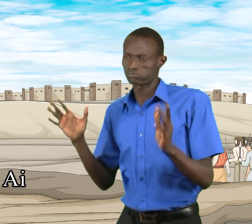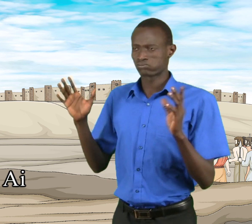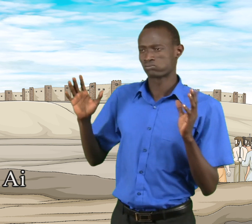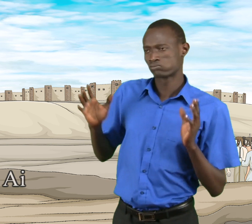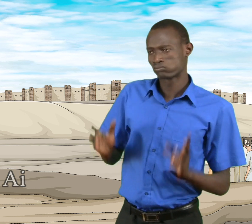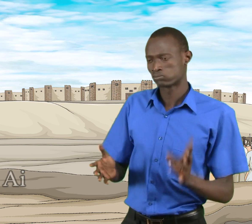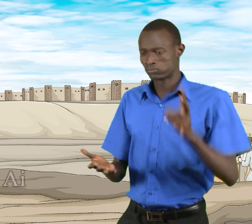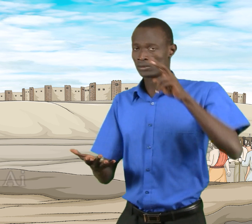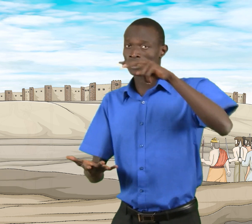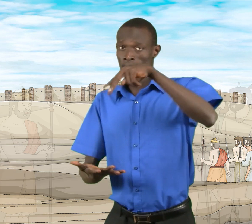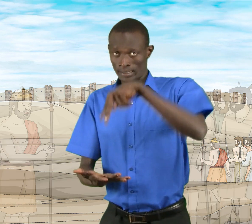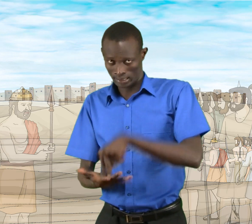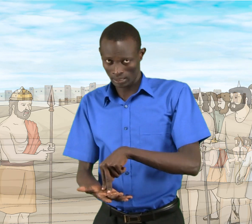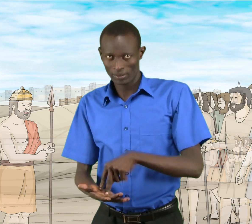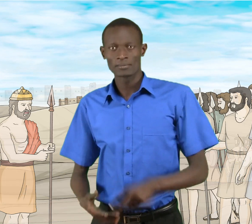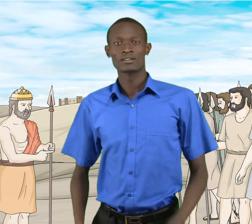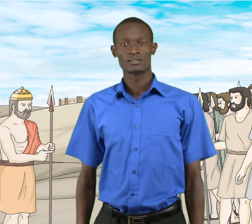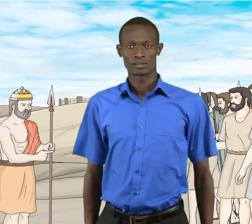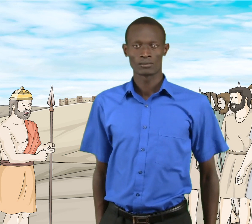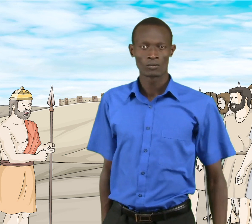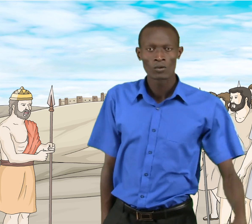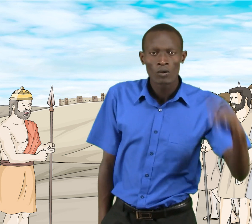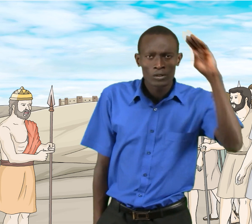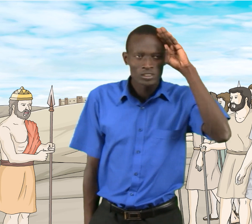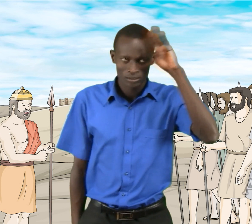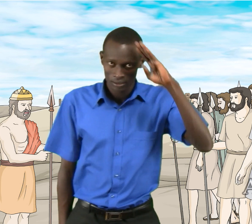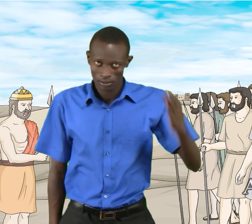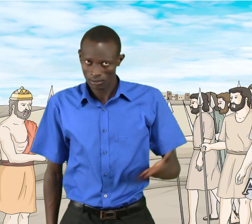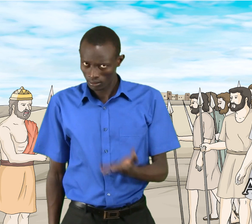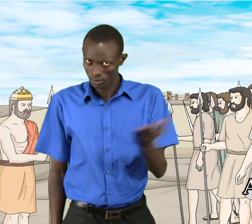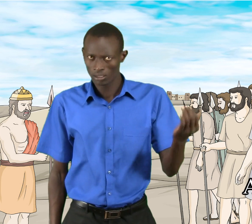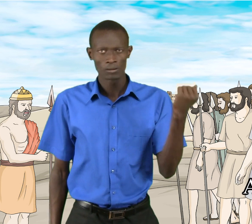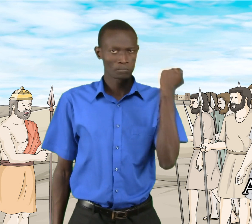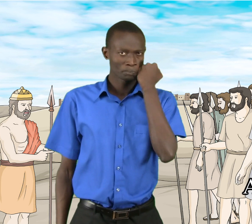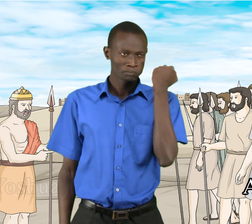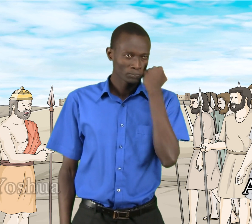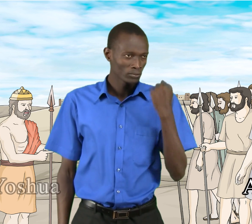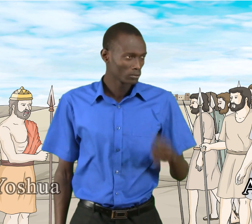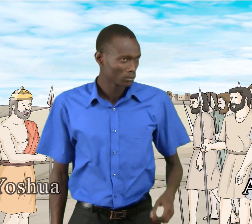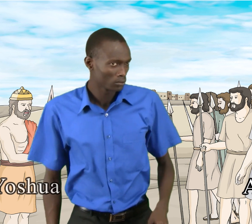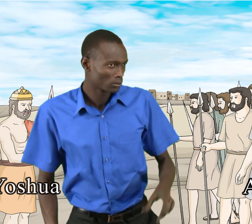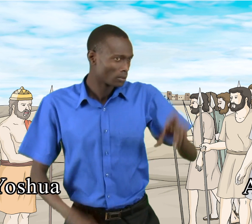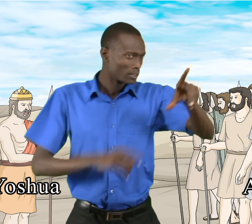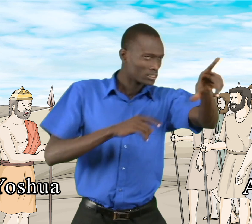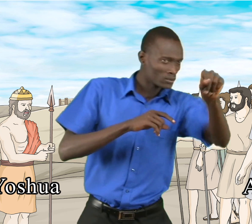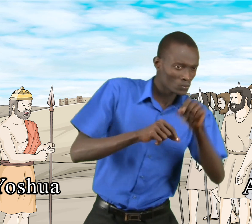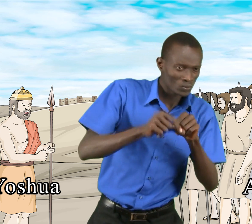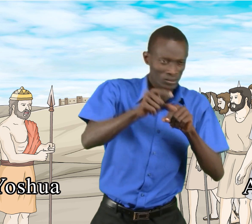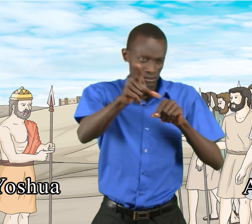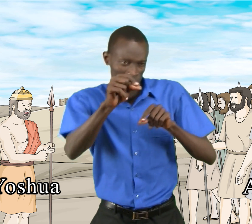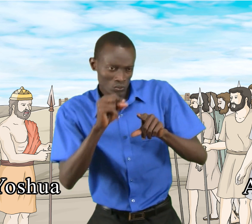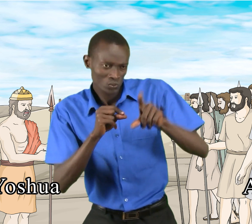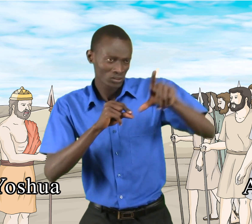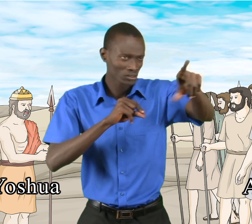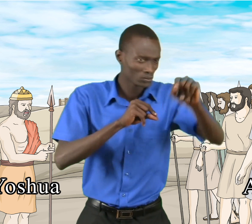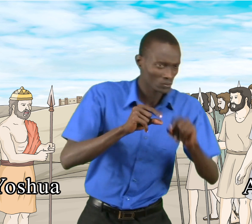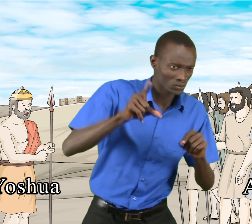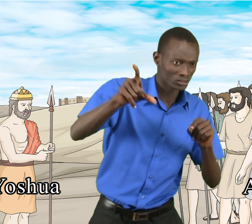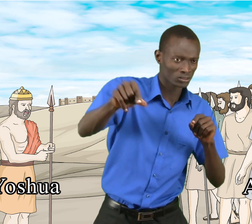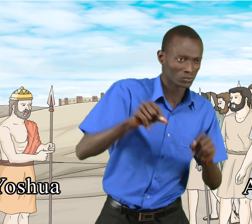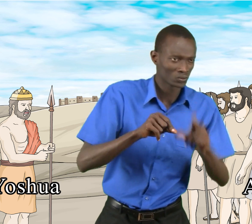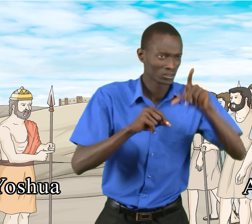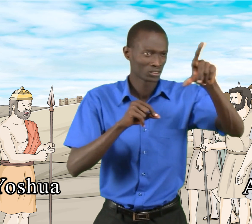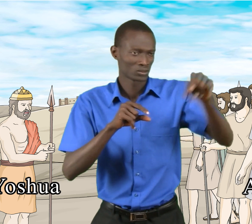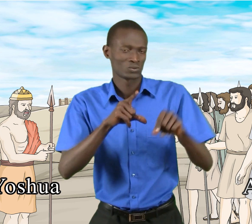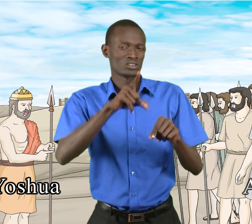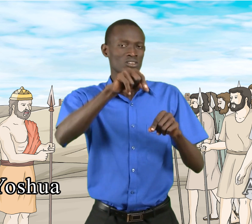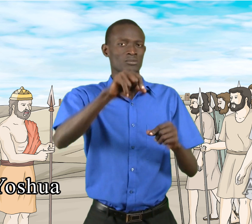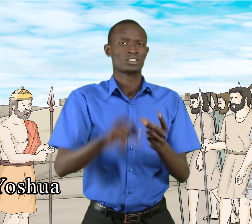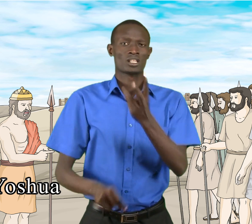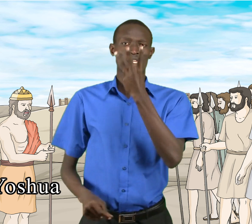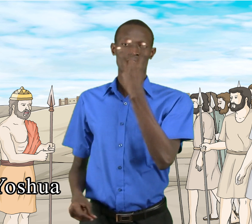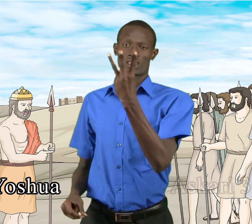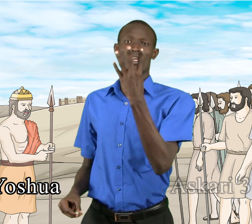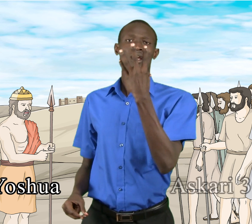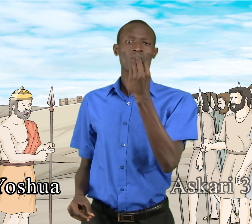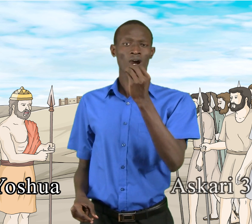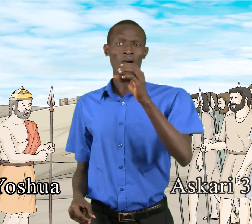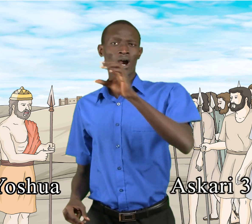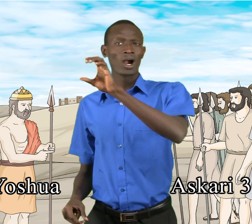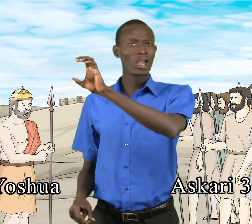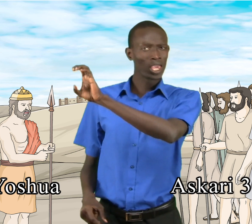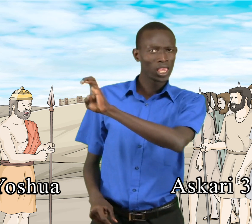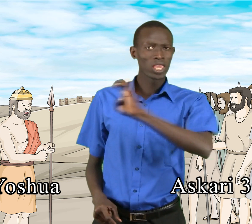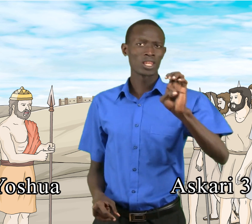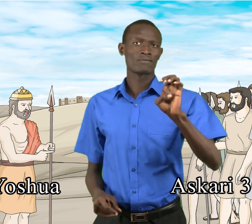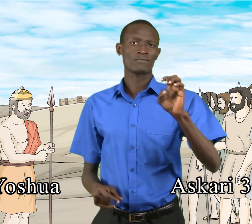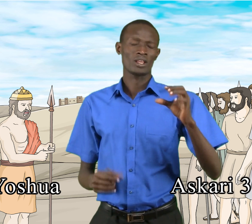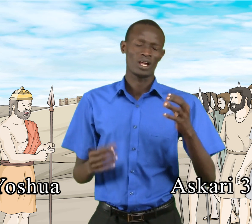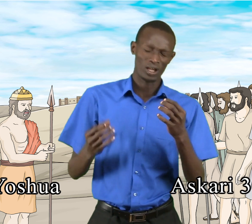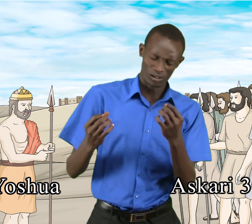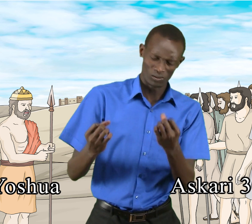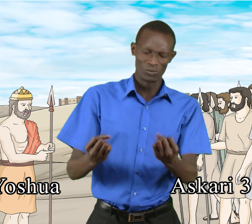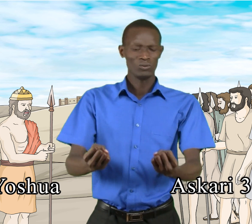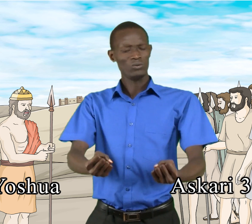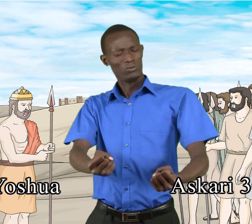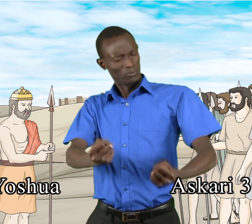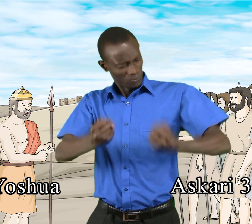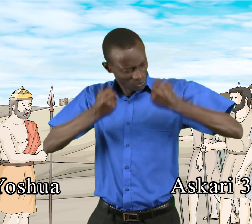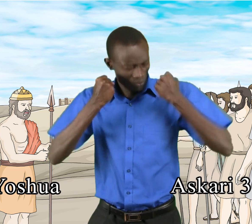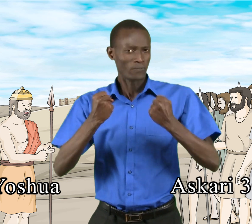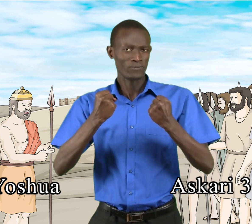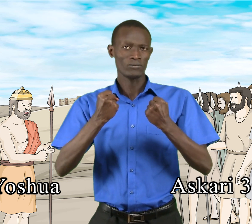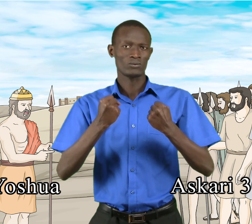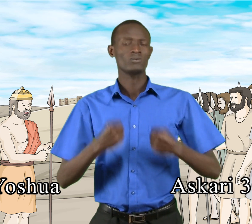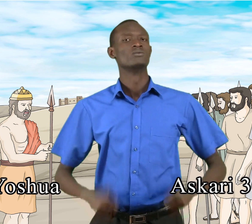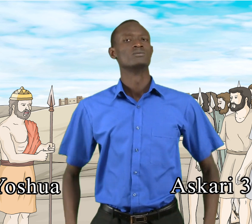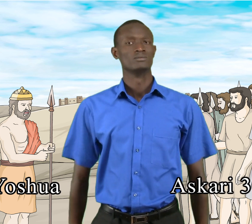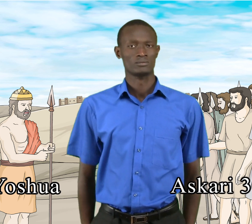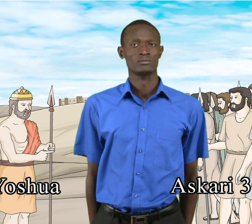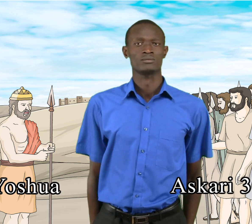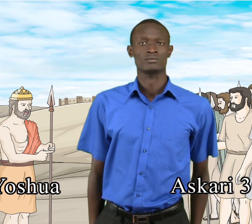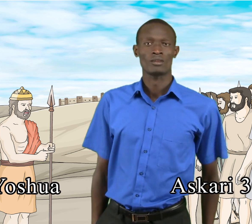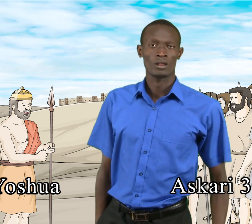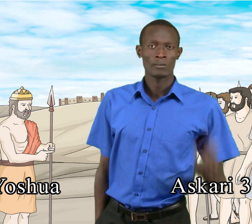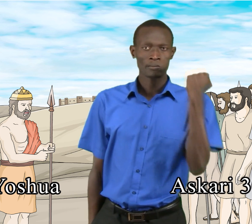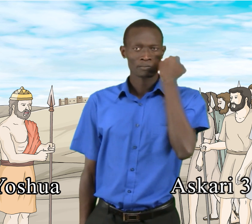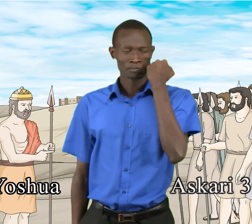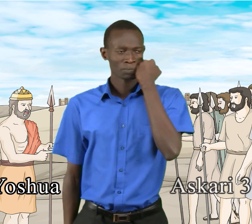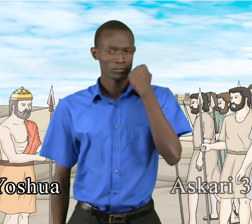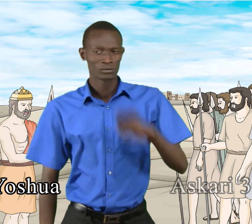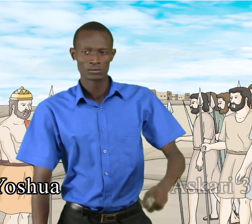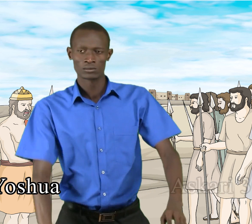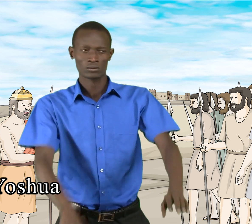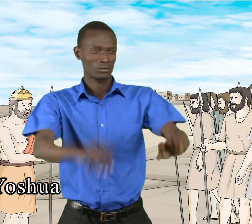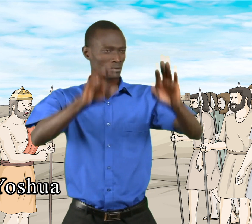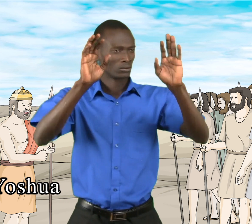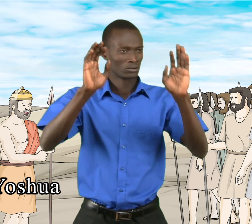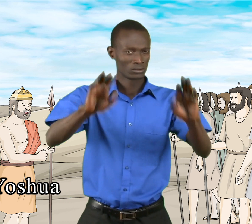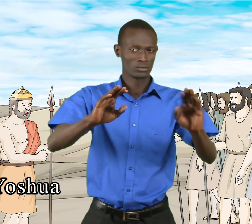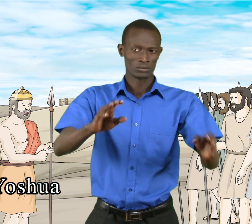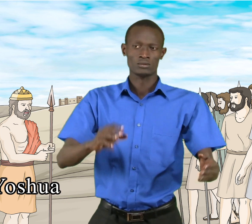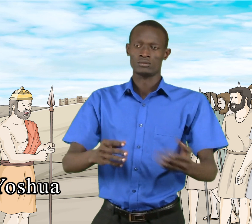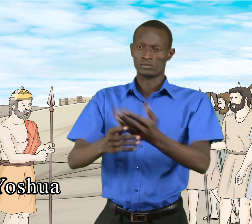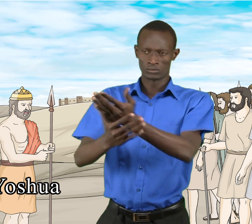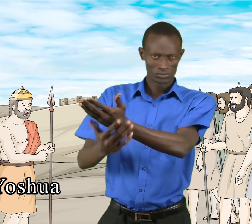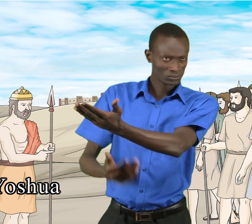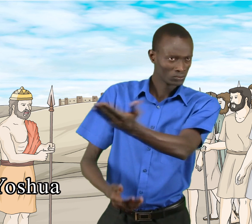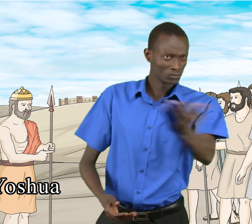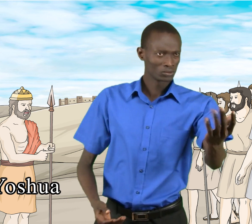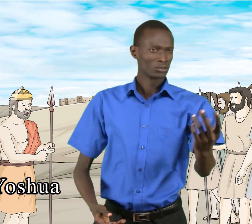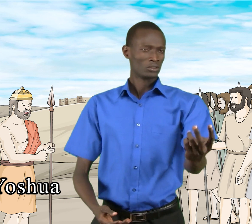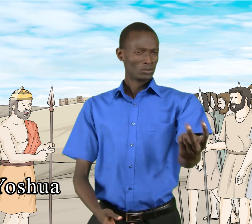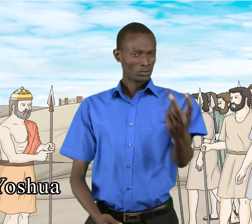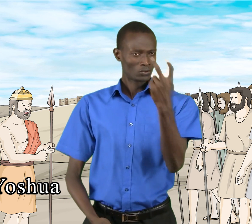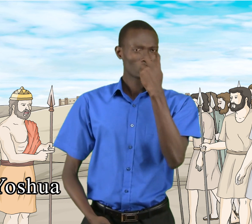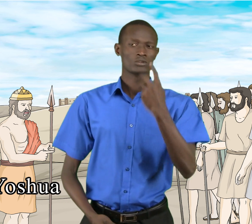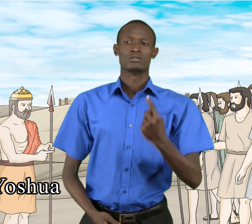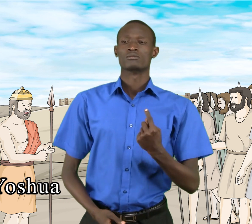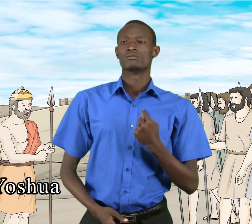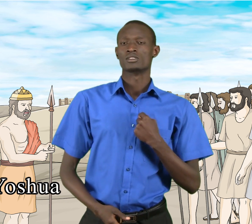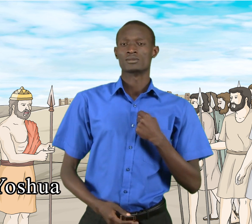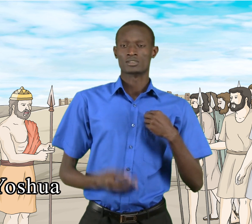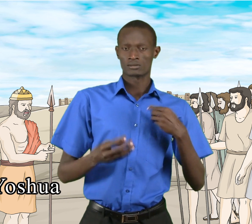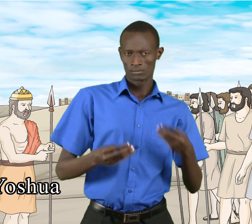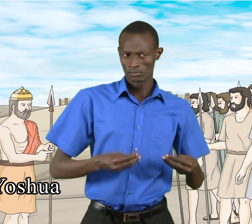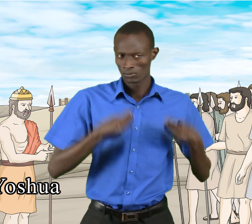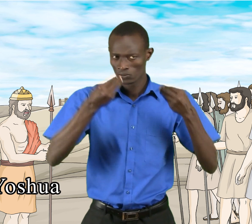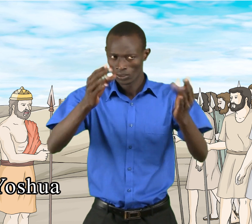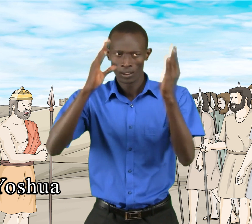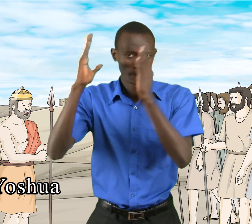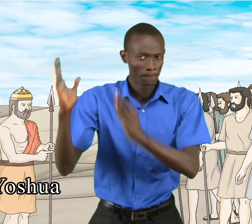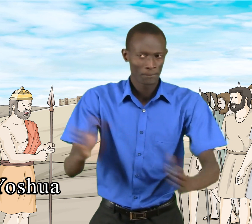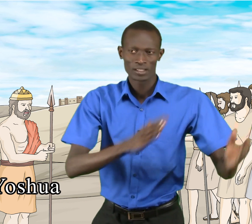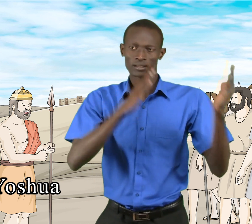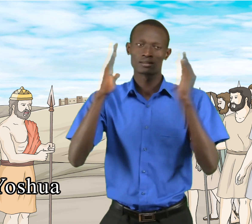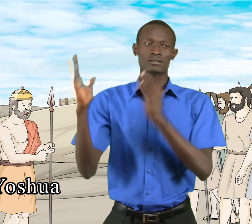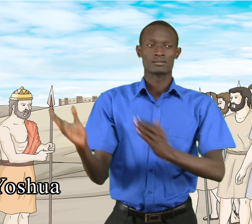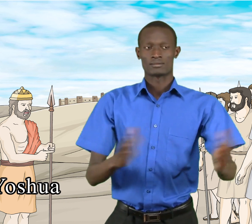Joshua chose 30,000 mighty men of valor and sent them out at night with these orders: “Pay attention.